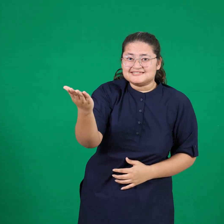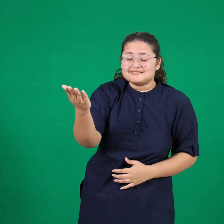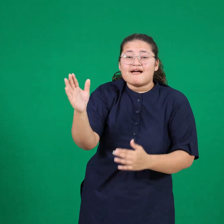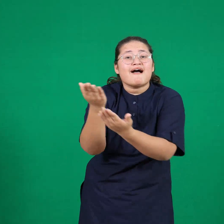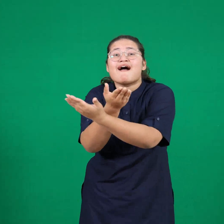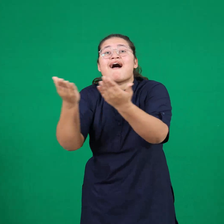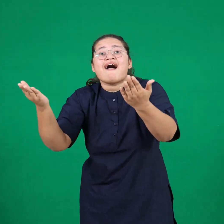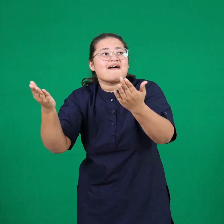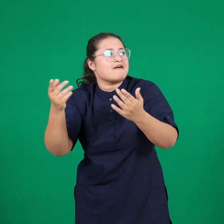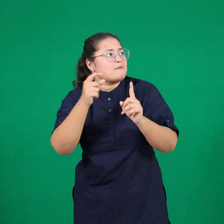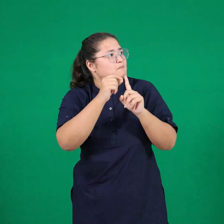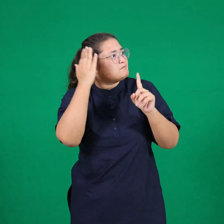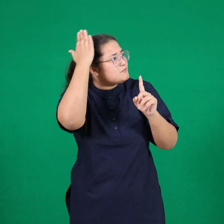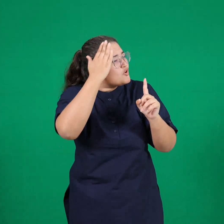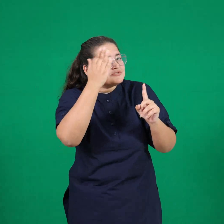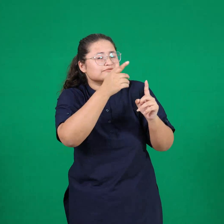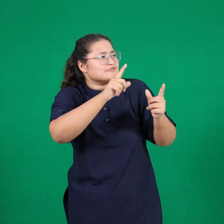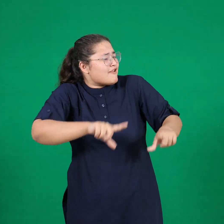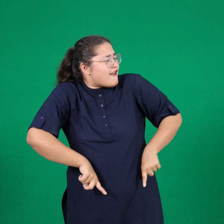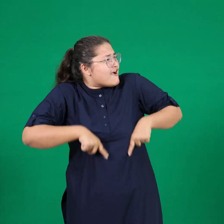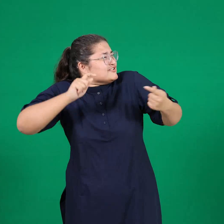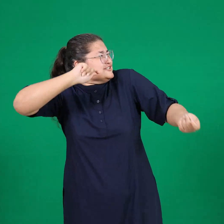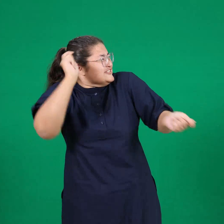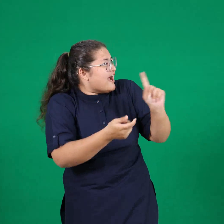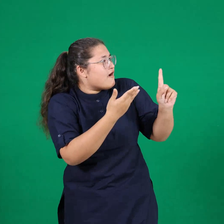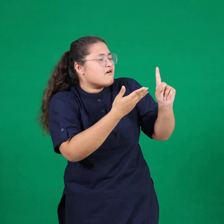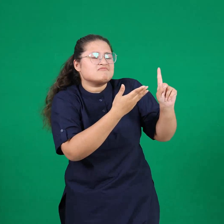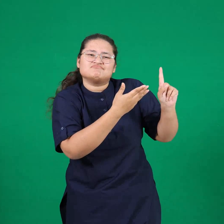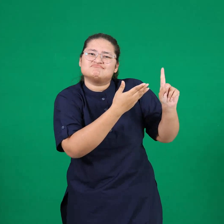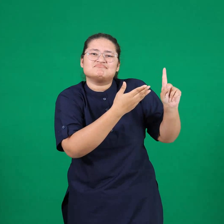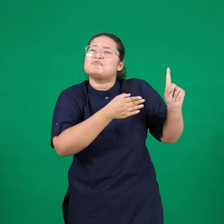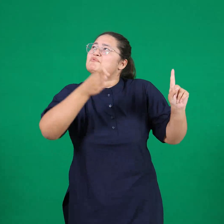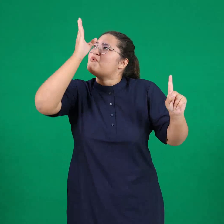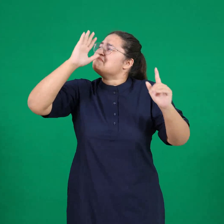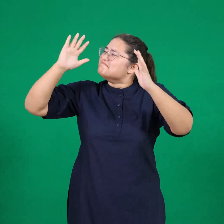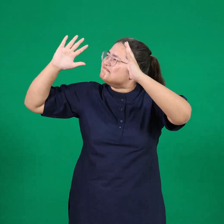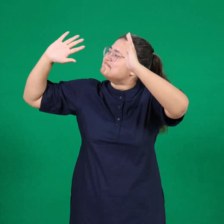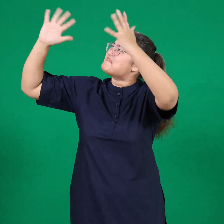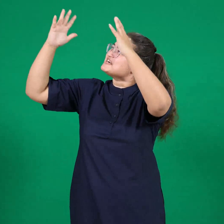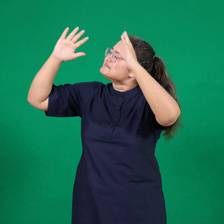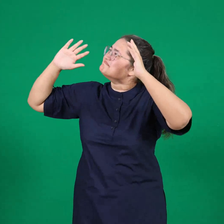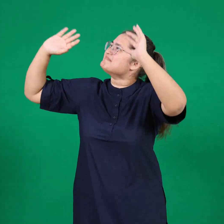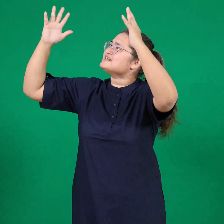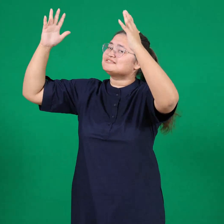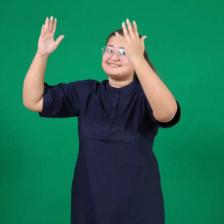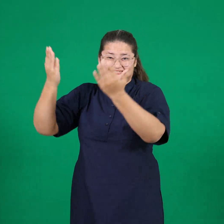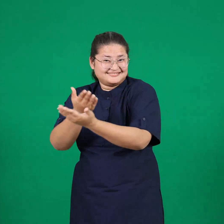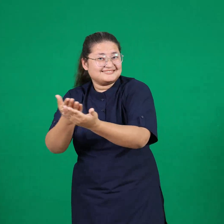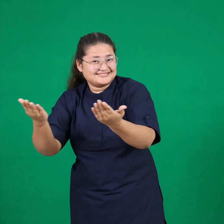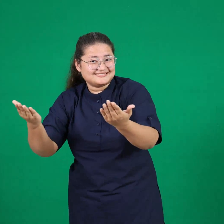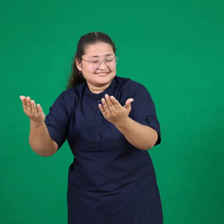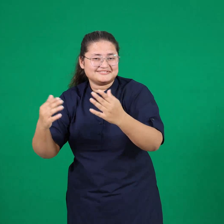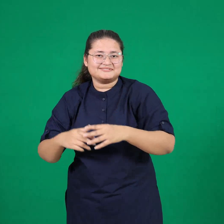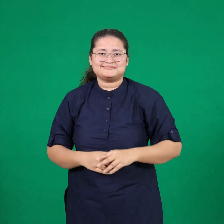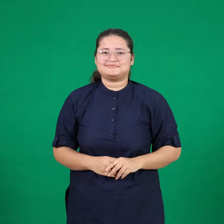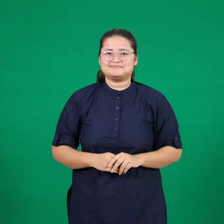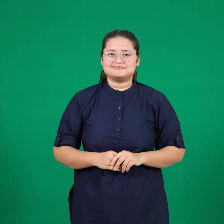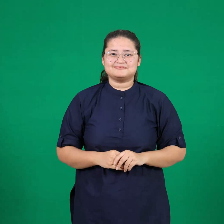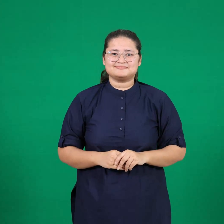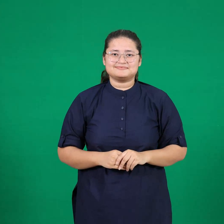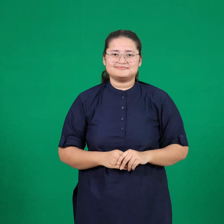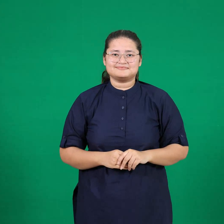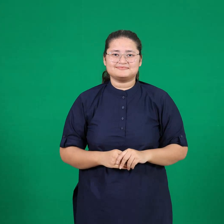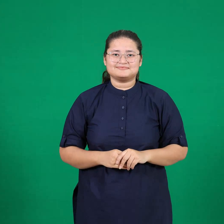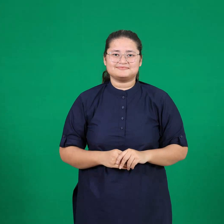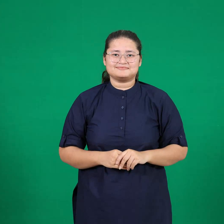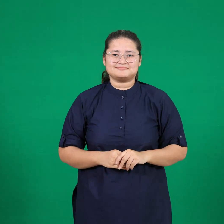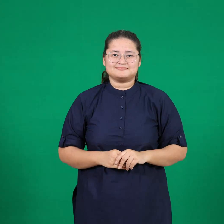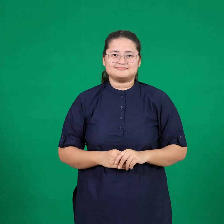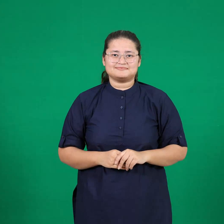And they glorified God because of me.